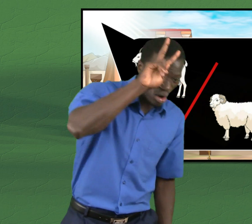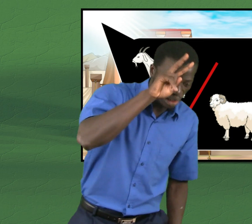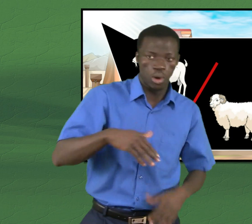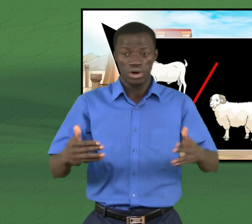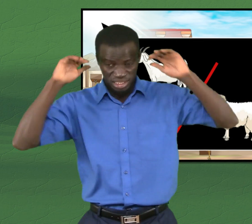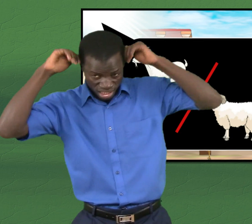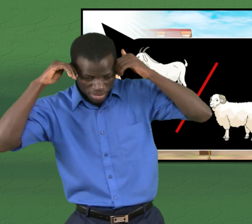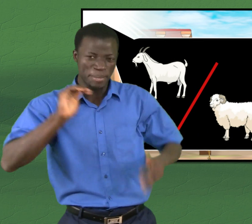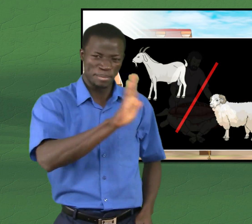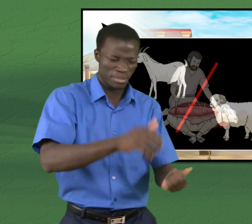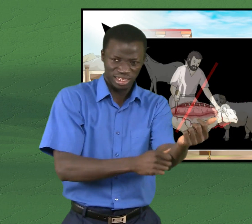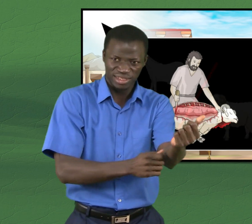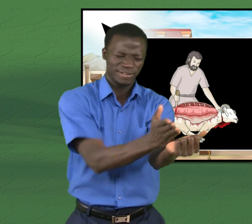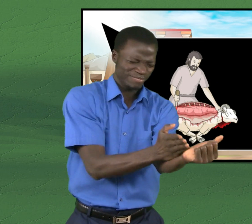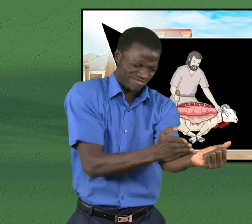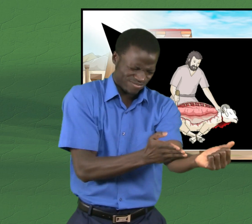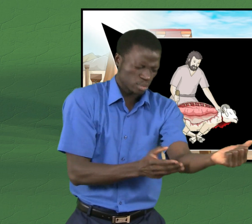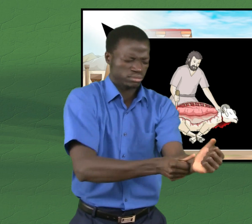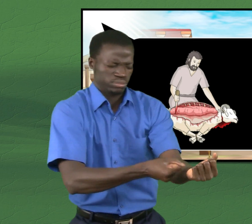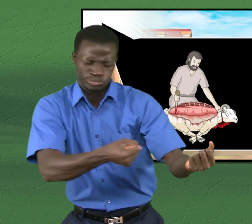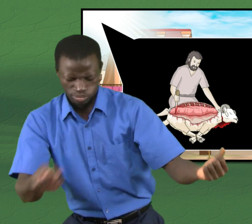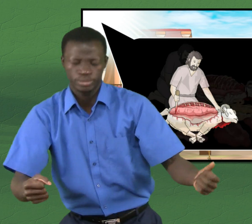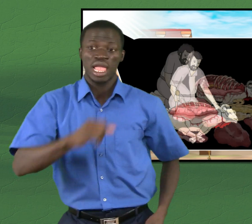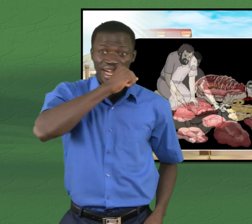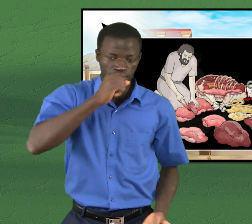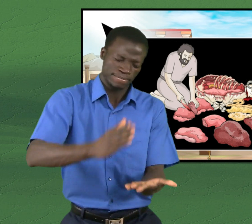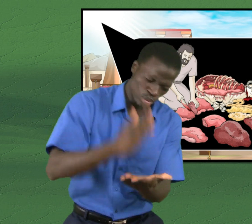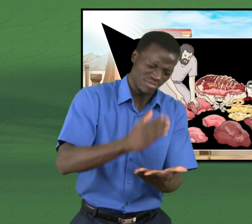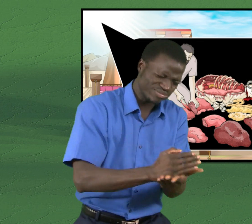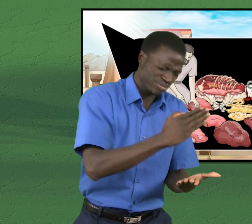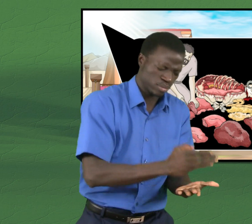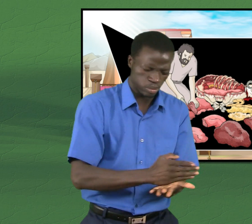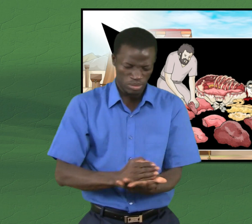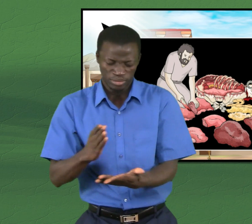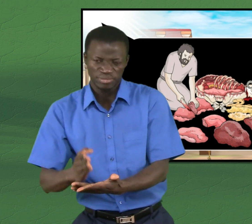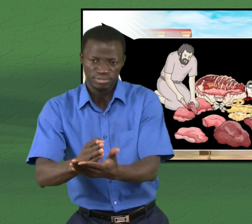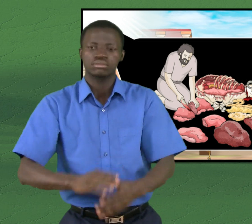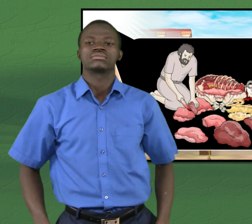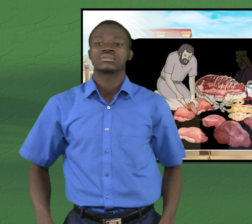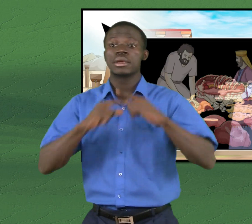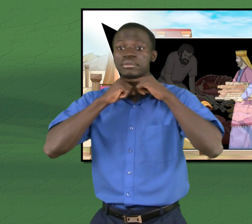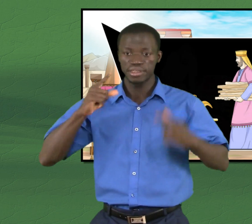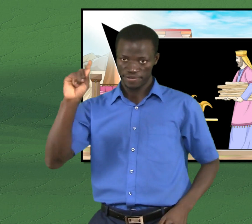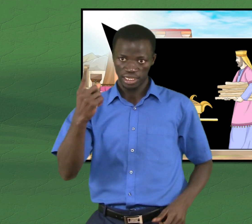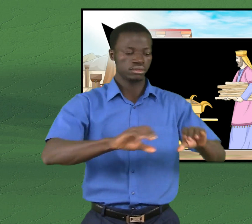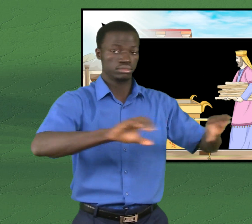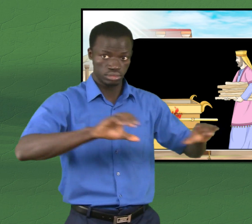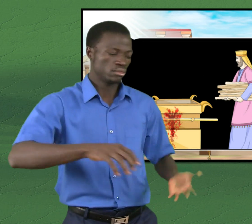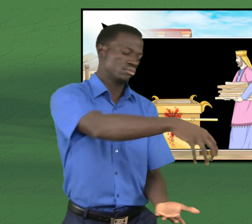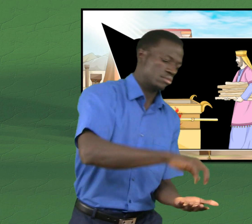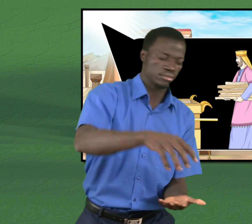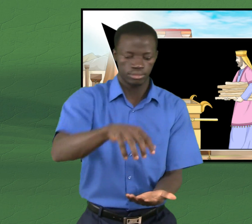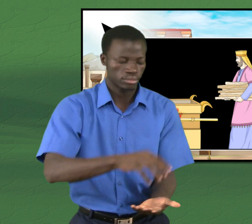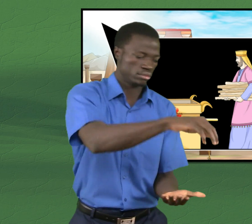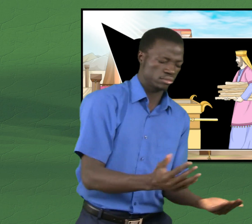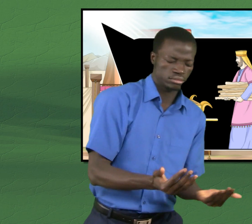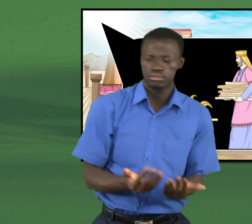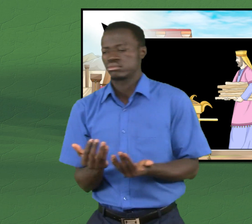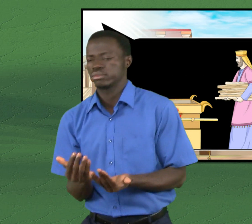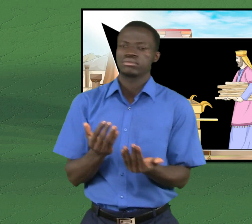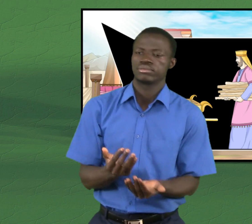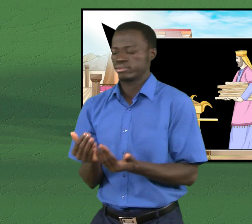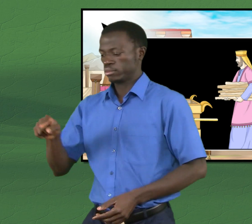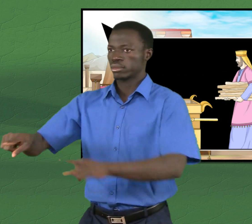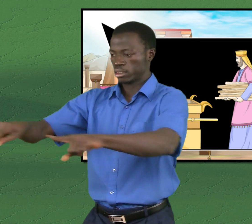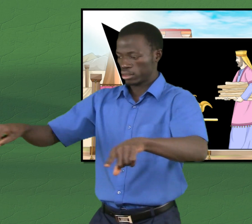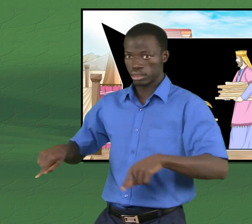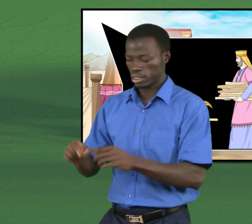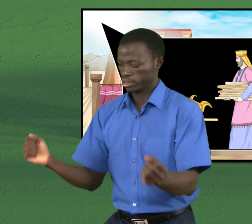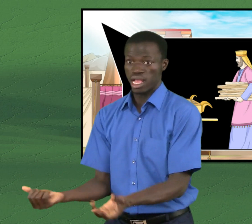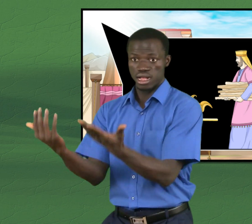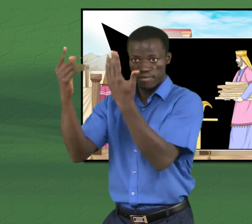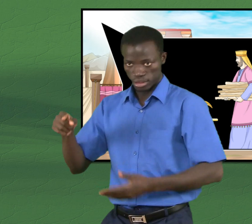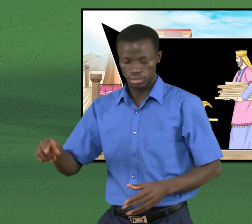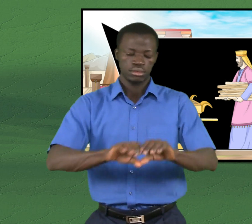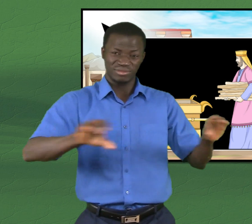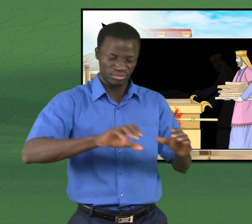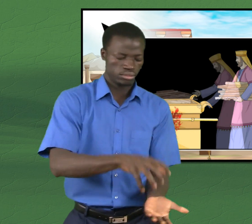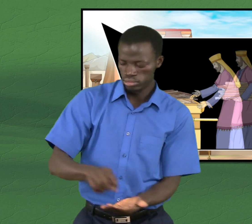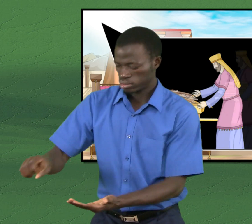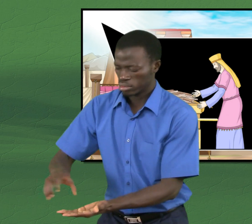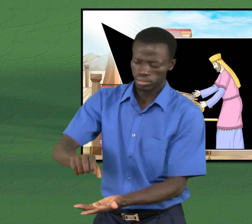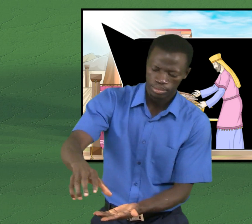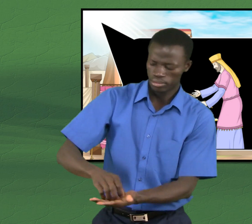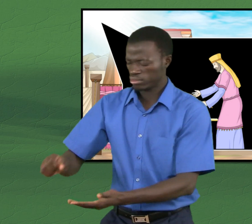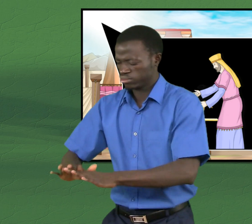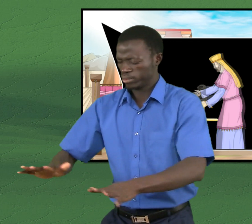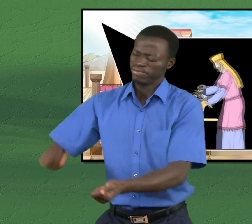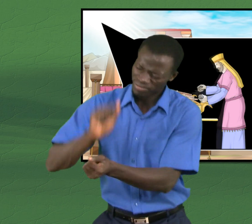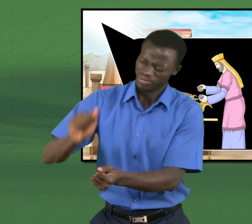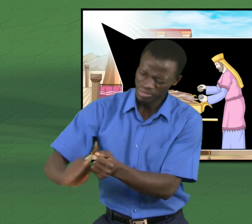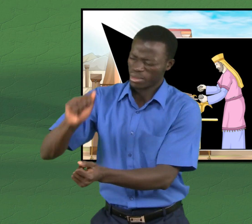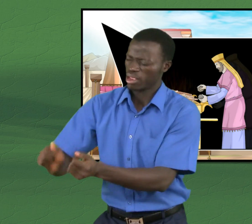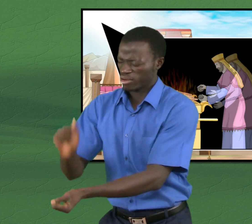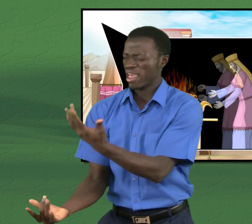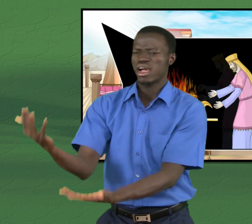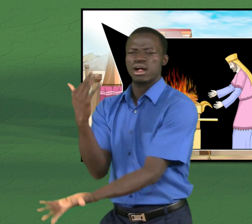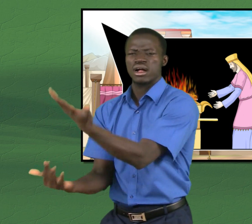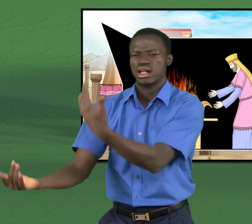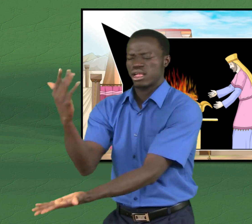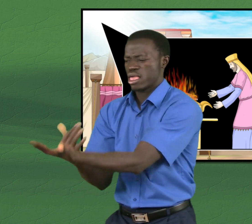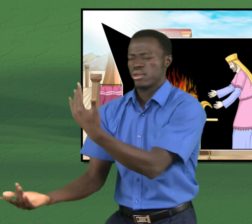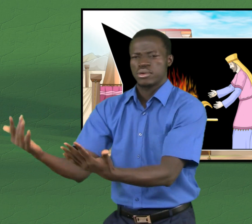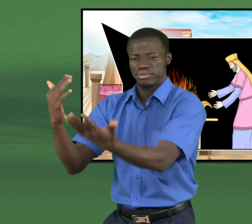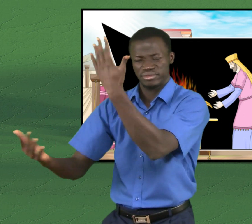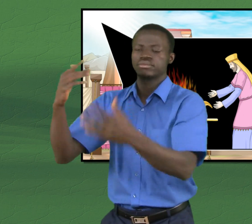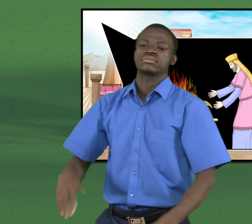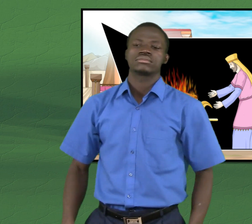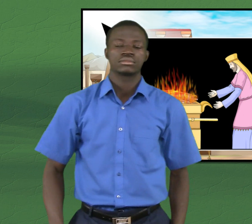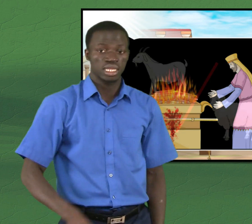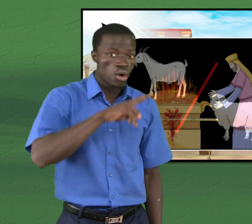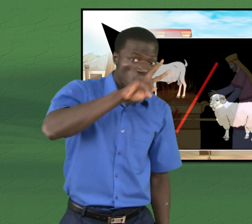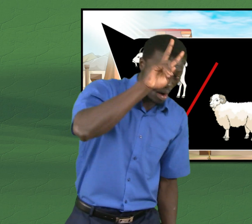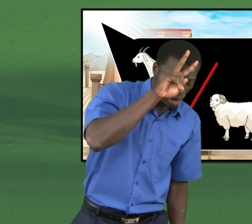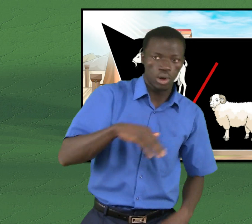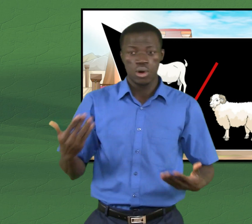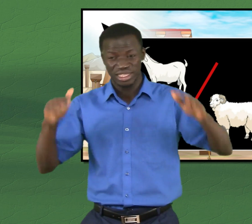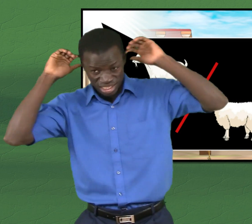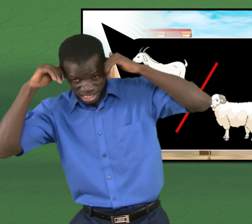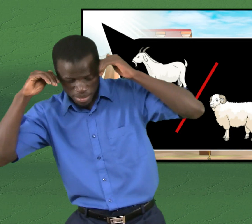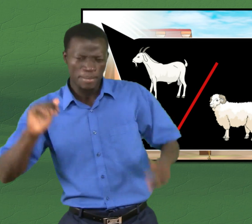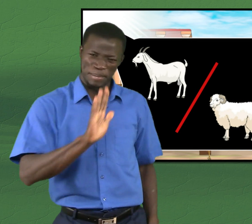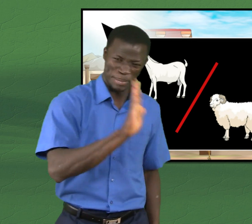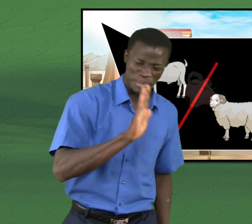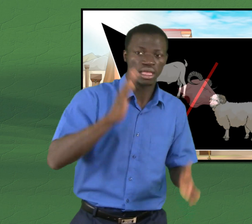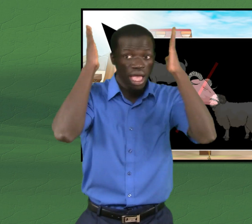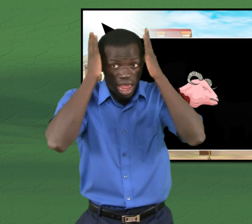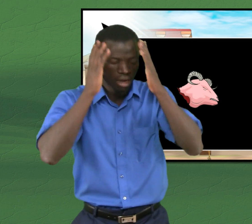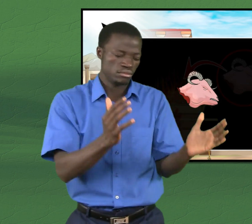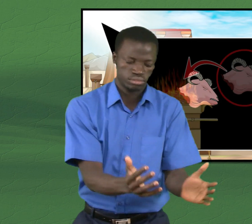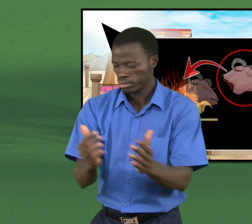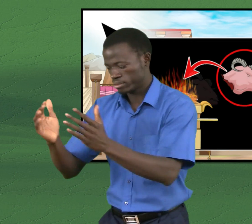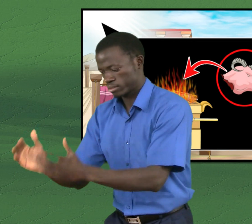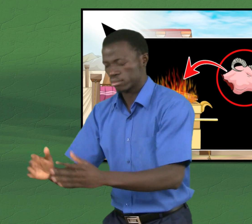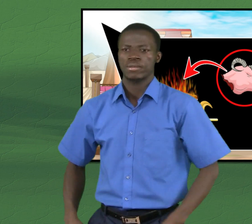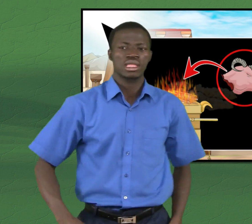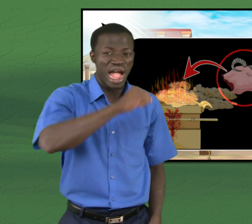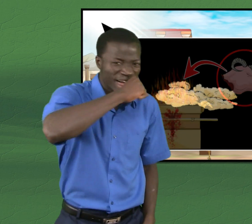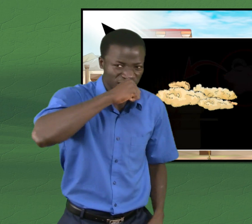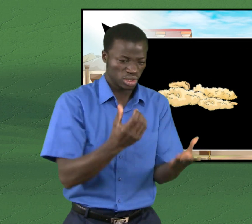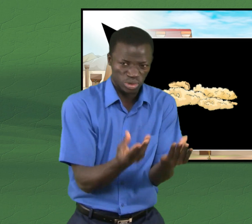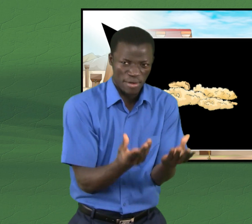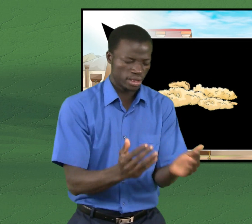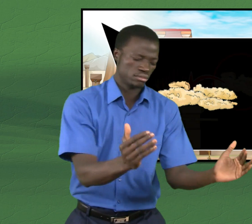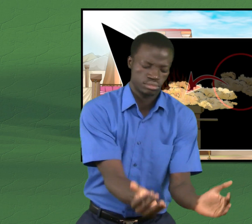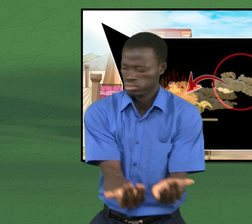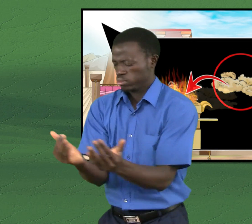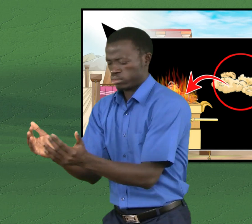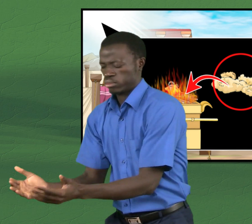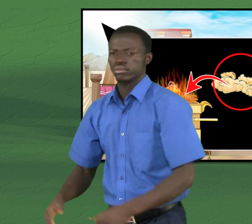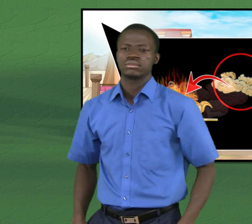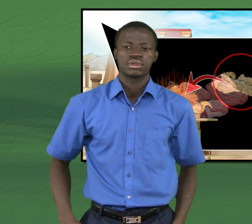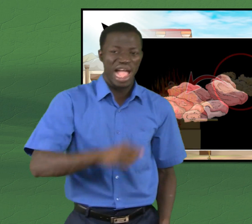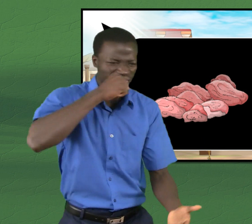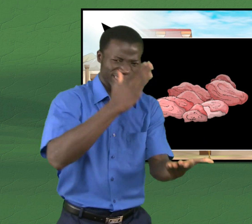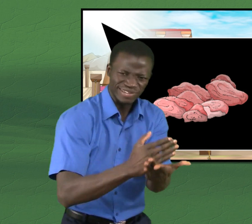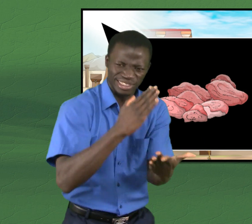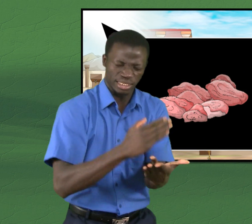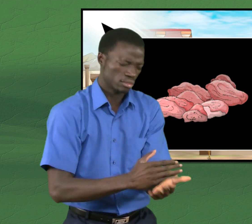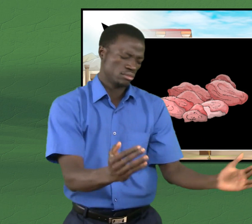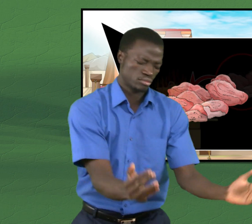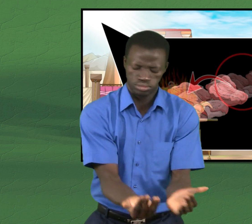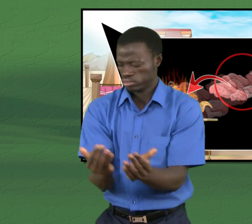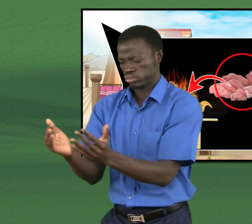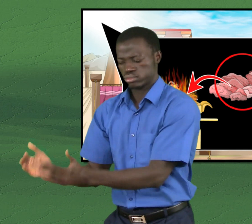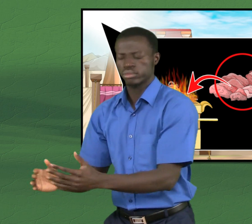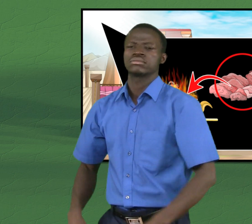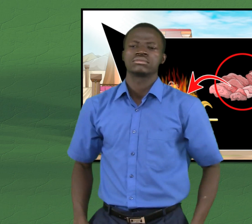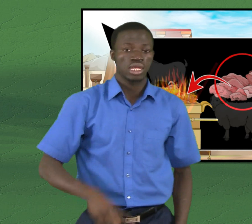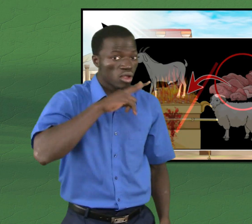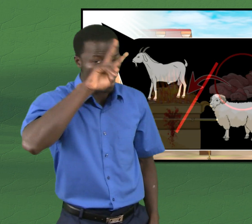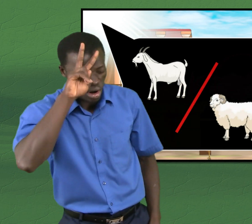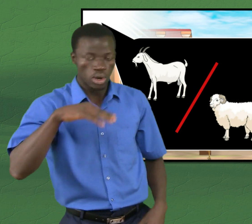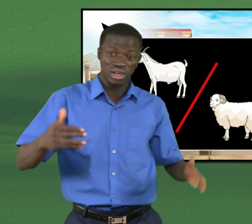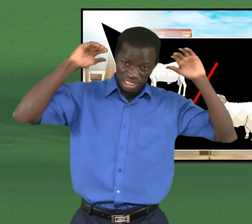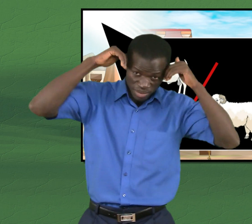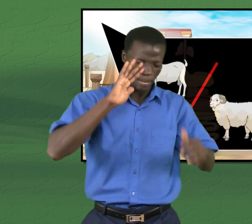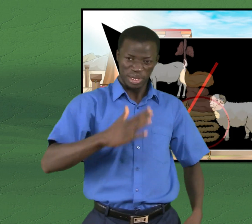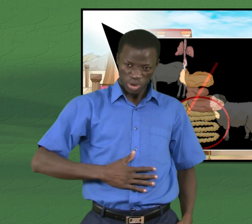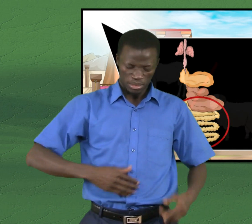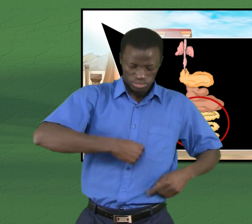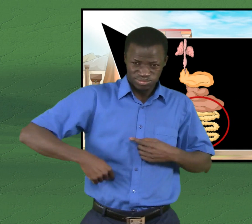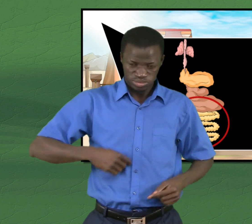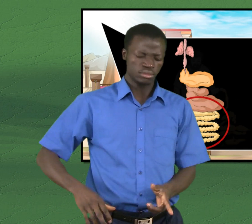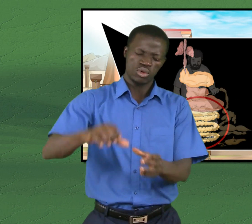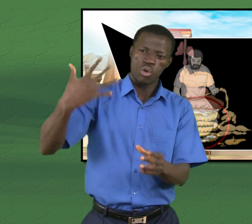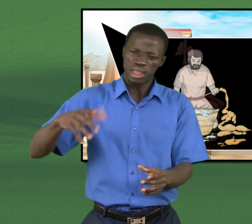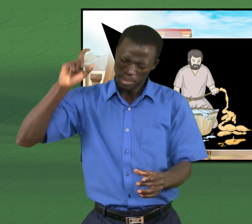He is to cut the animal into pieces, and the priest shall arrange them, including the head and fat, atop the burning wood that is on the altar.